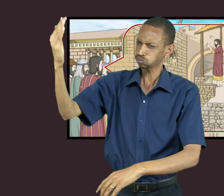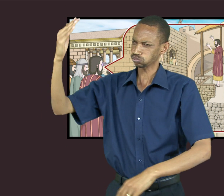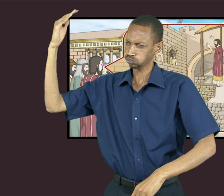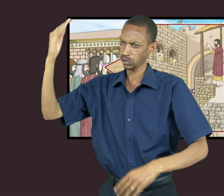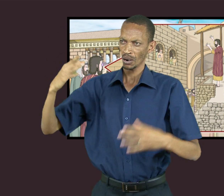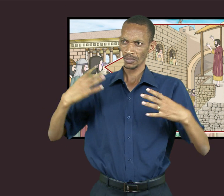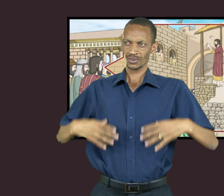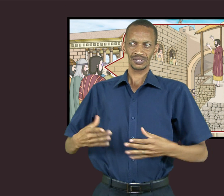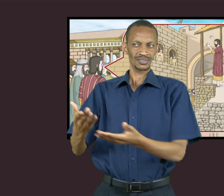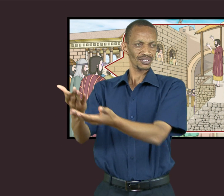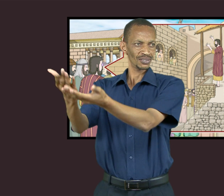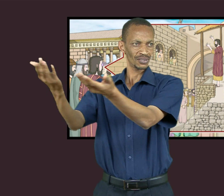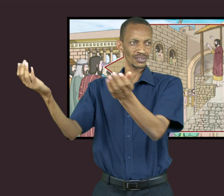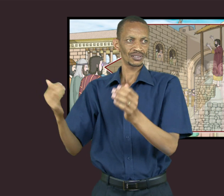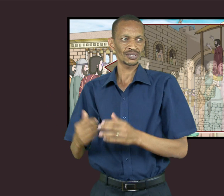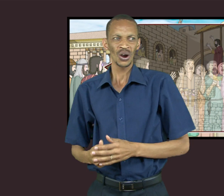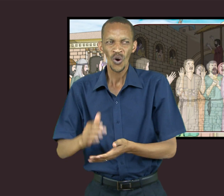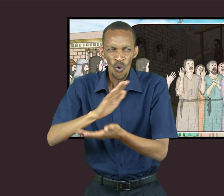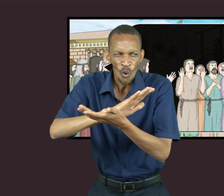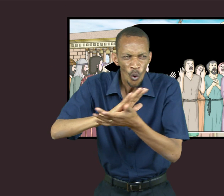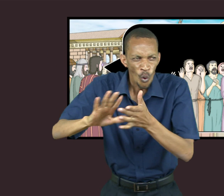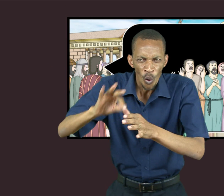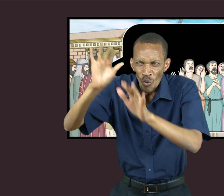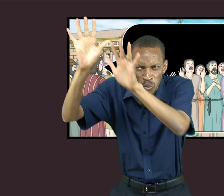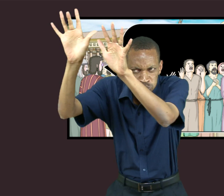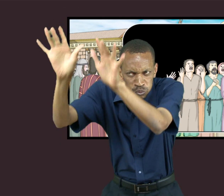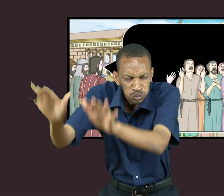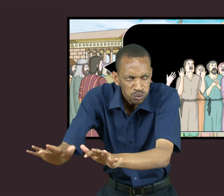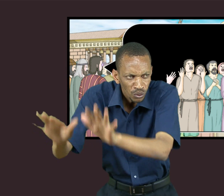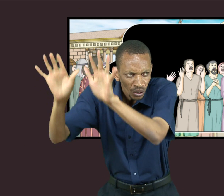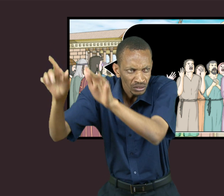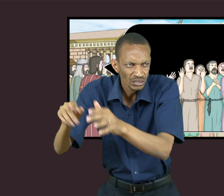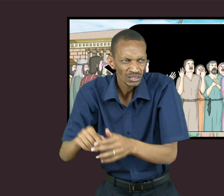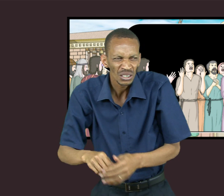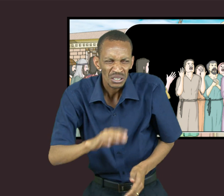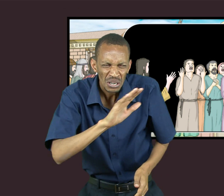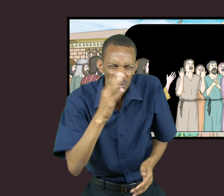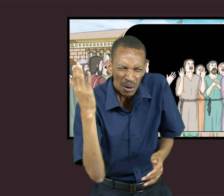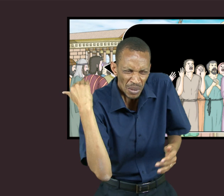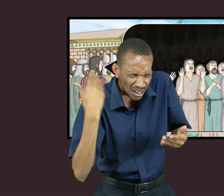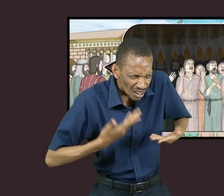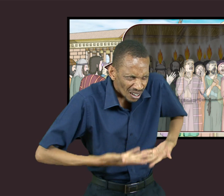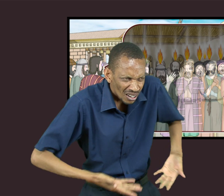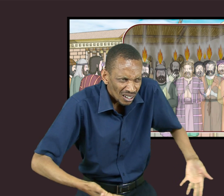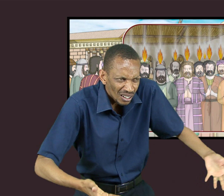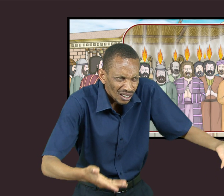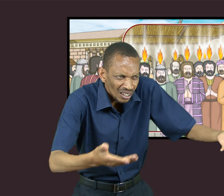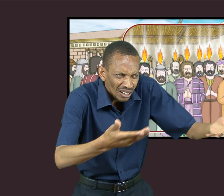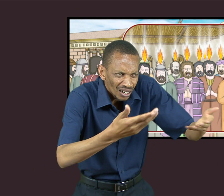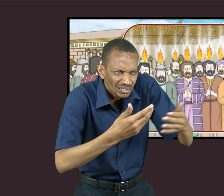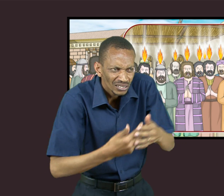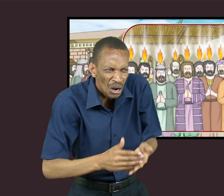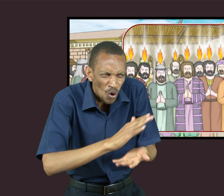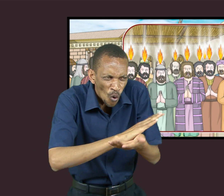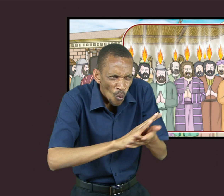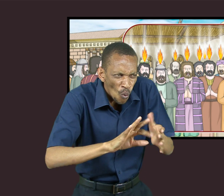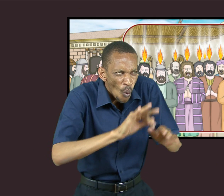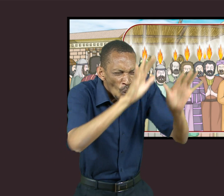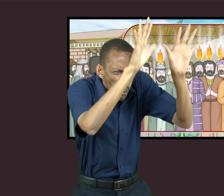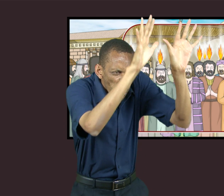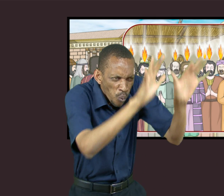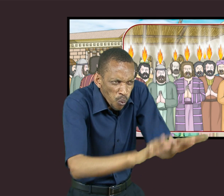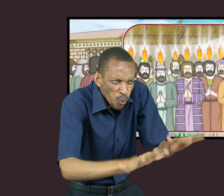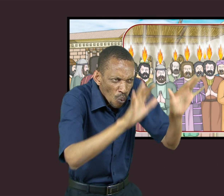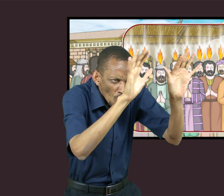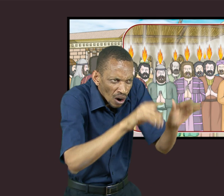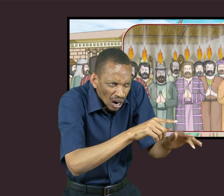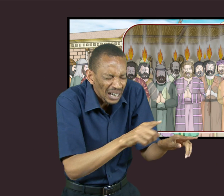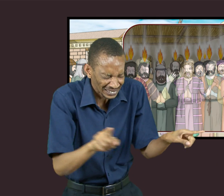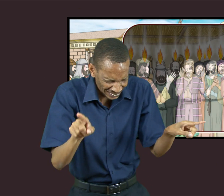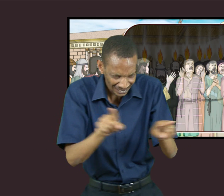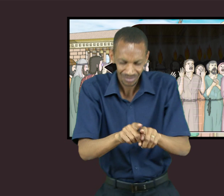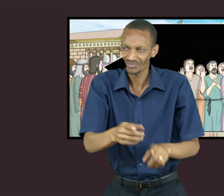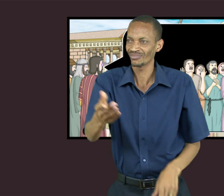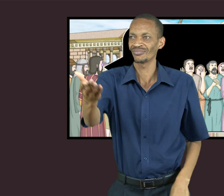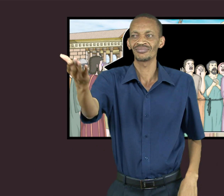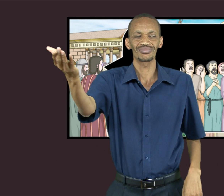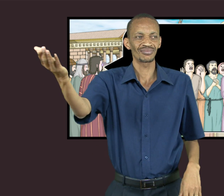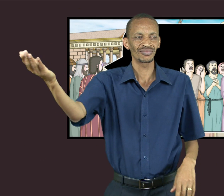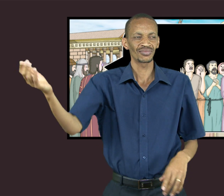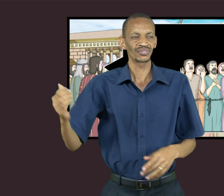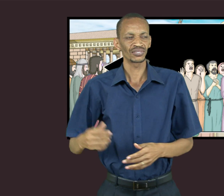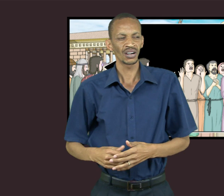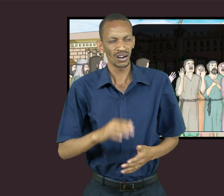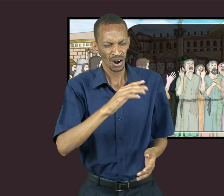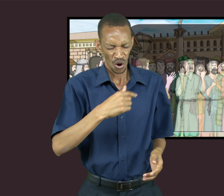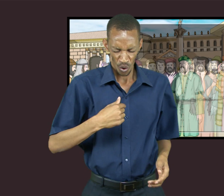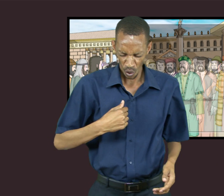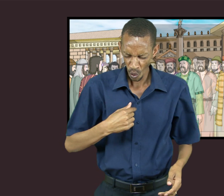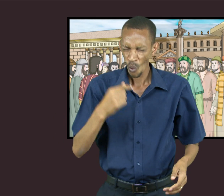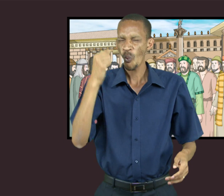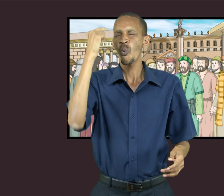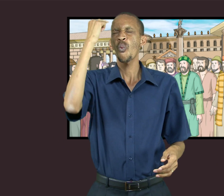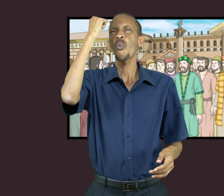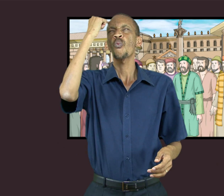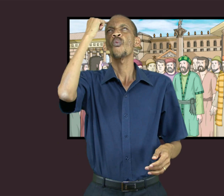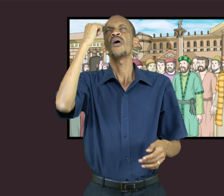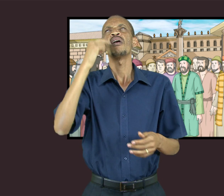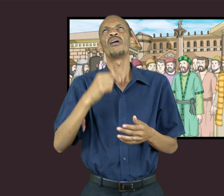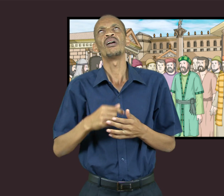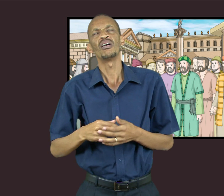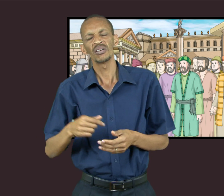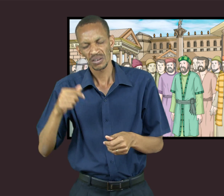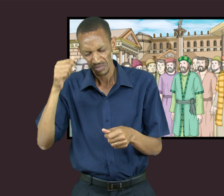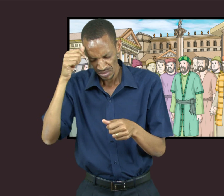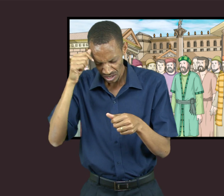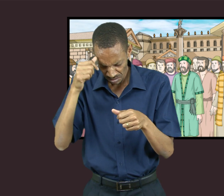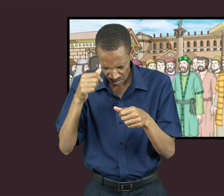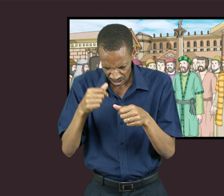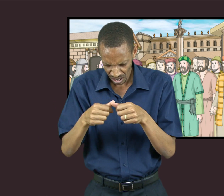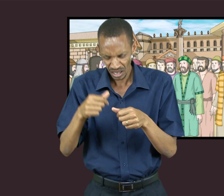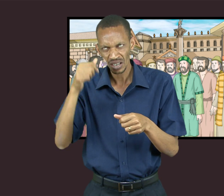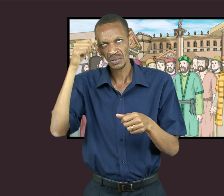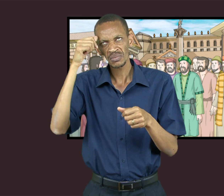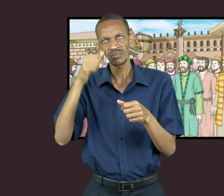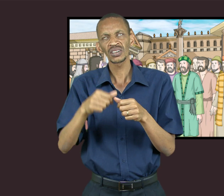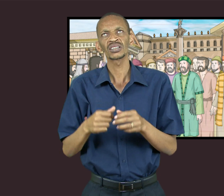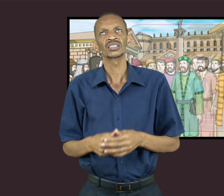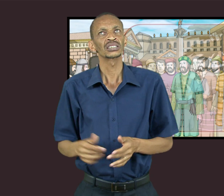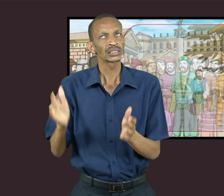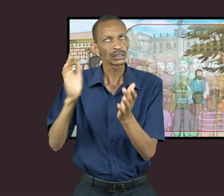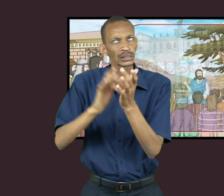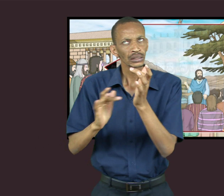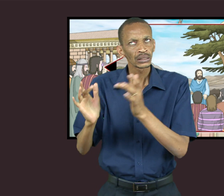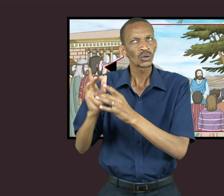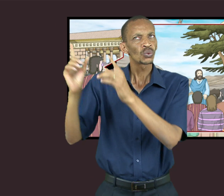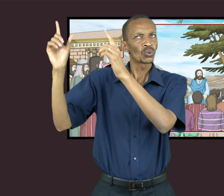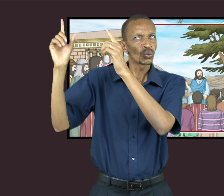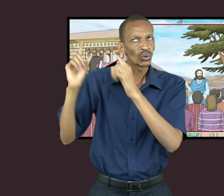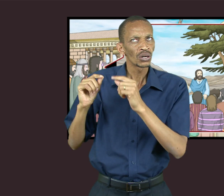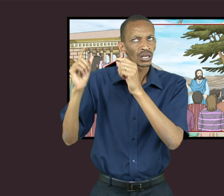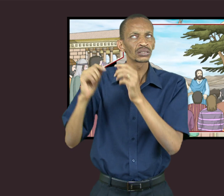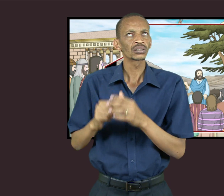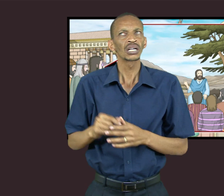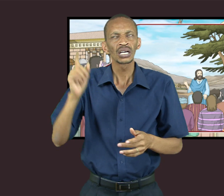As I began to speak, the Holy Spirit fell upon them, just as He had fallen upon us at the beginning.